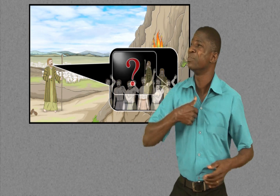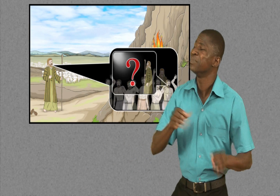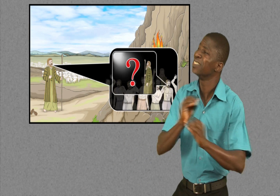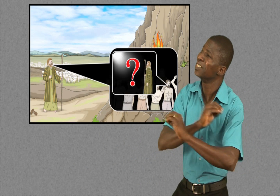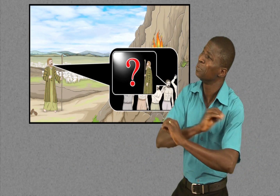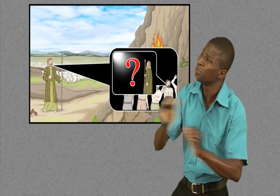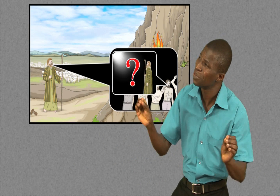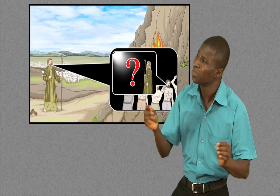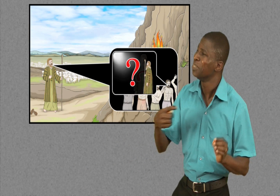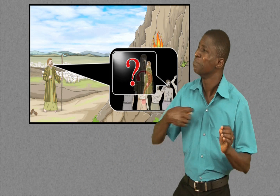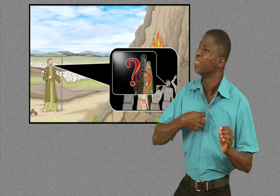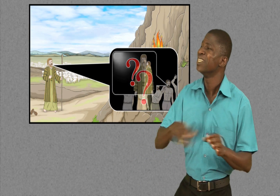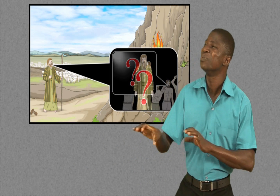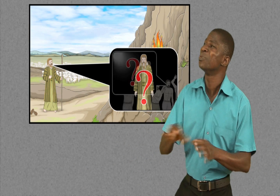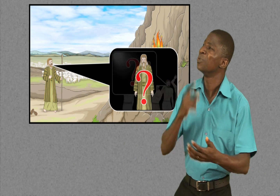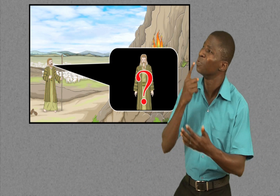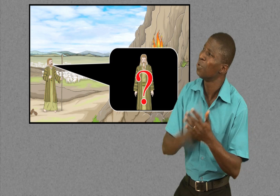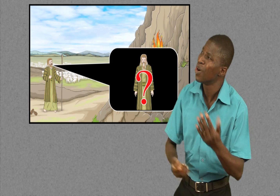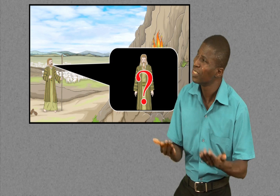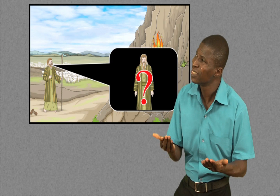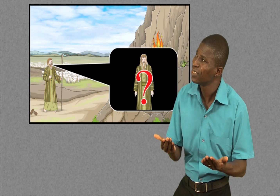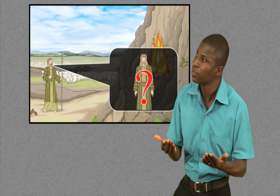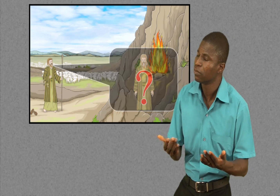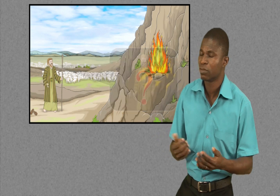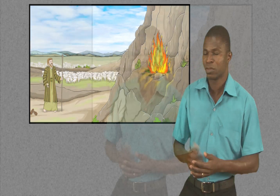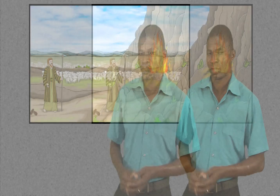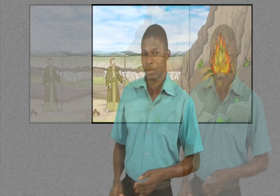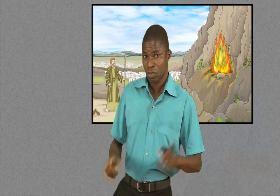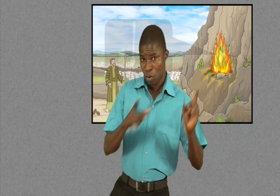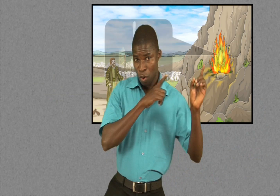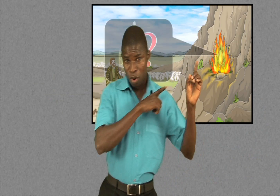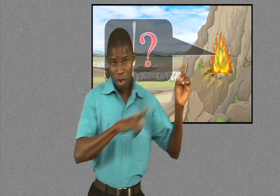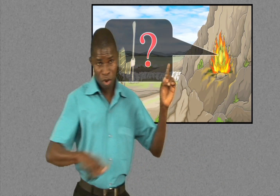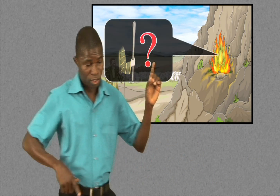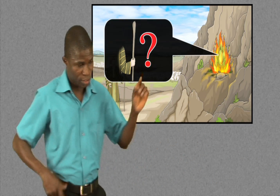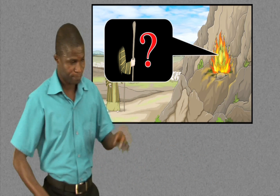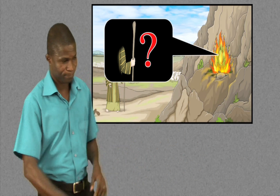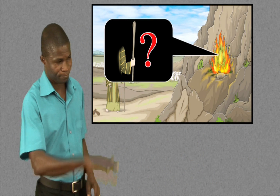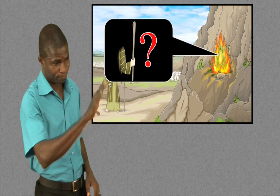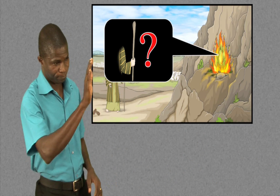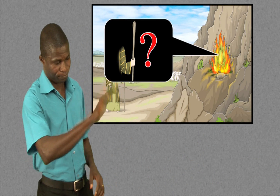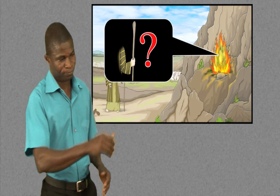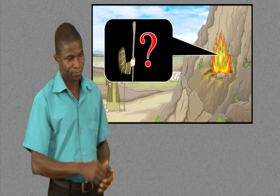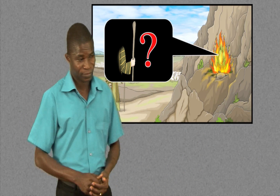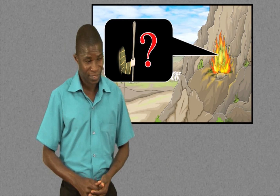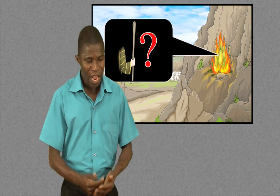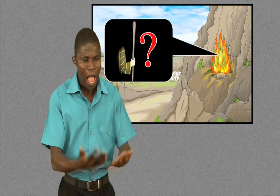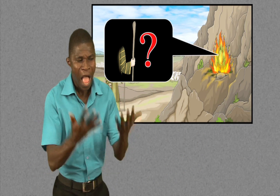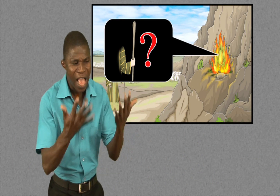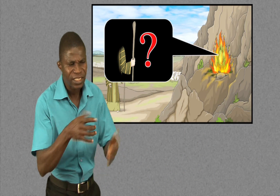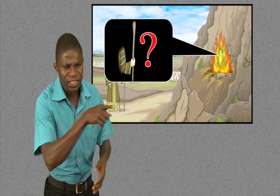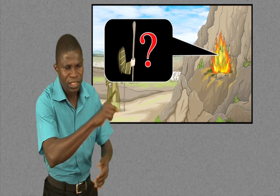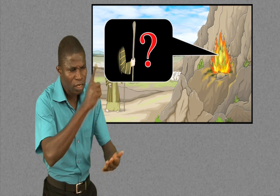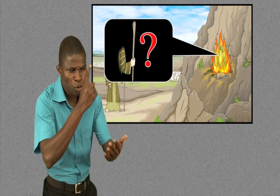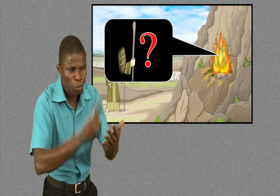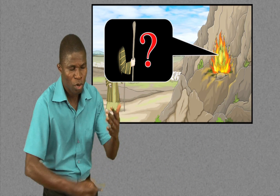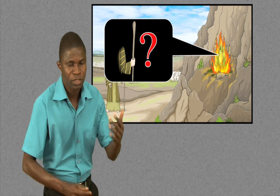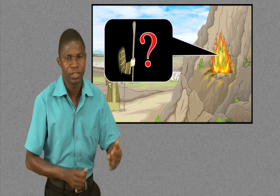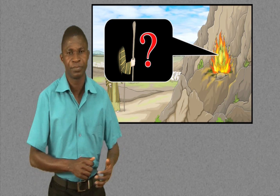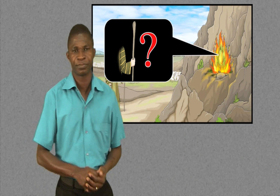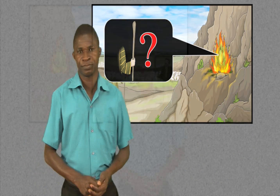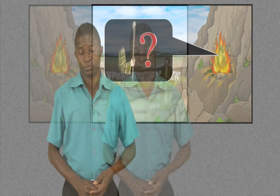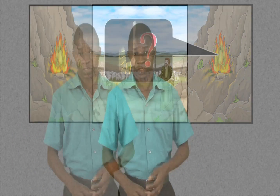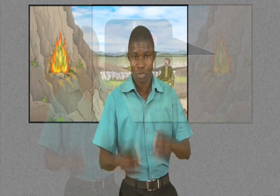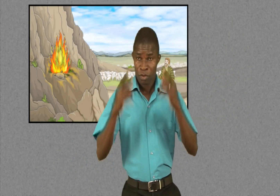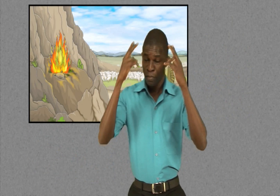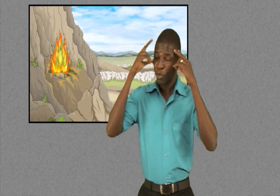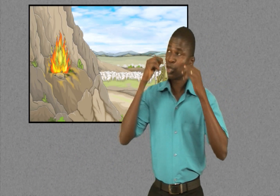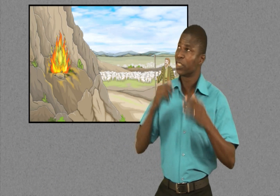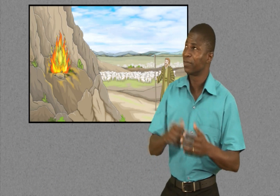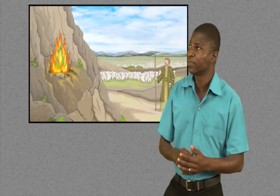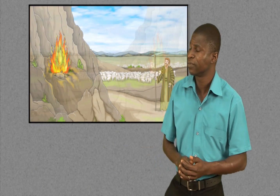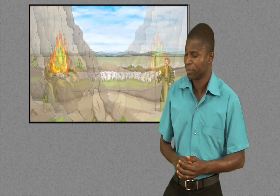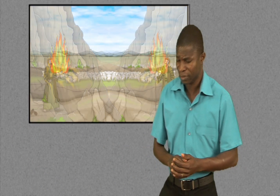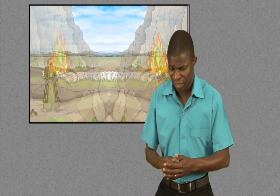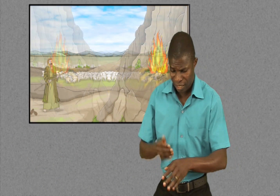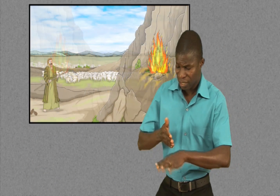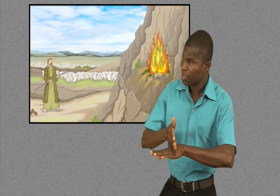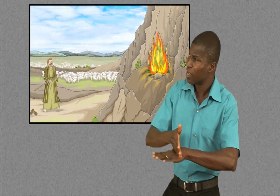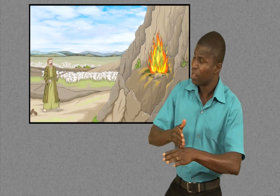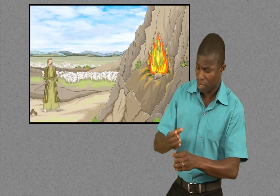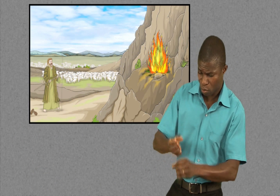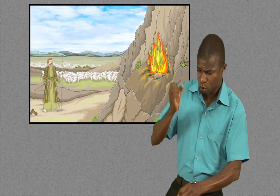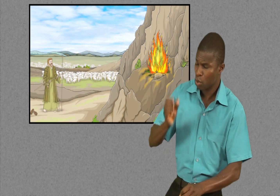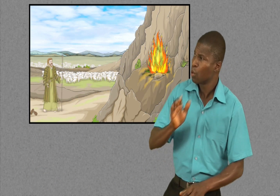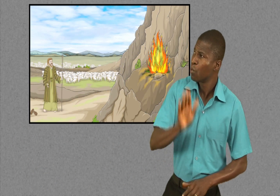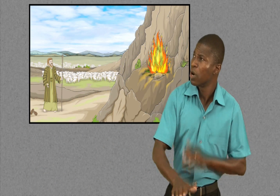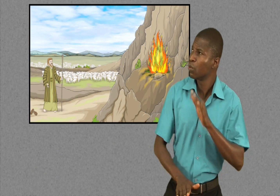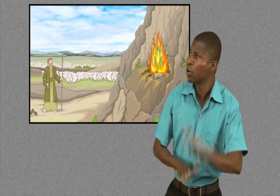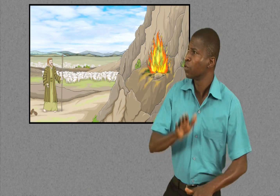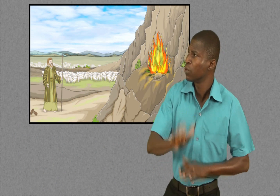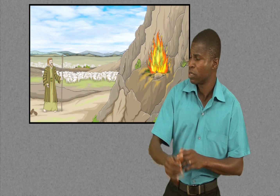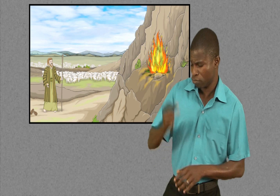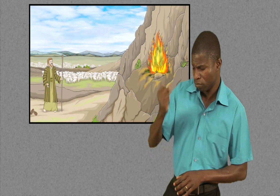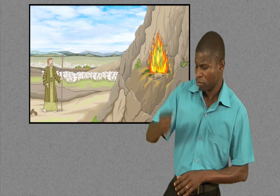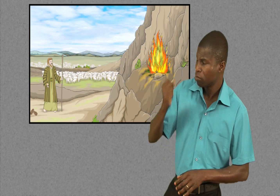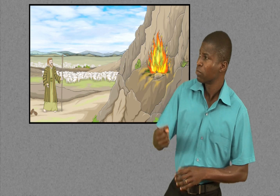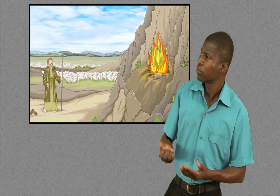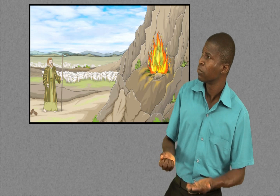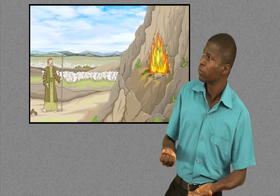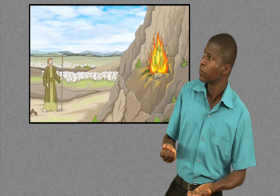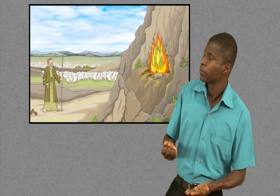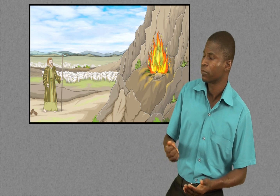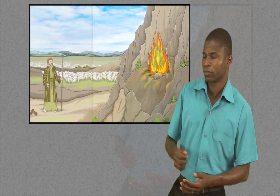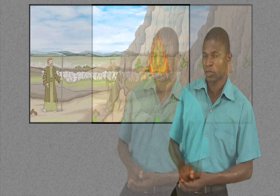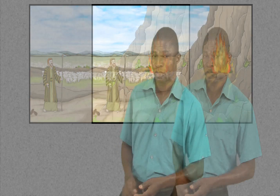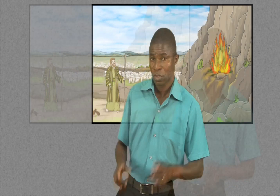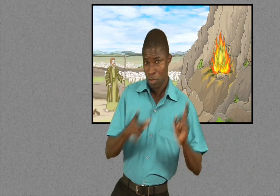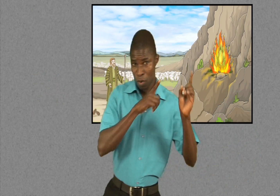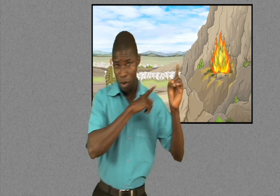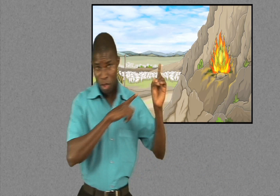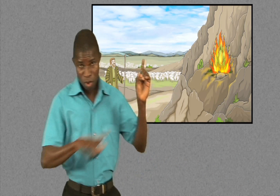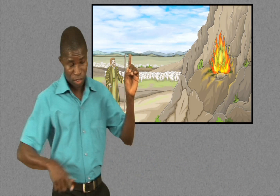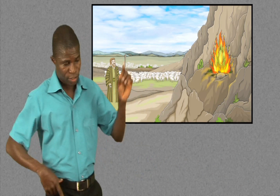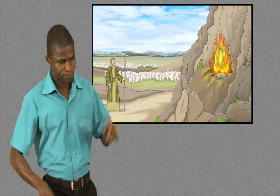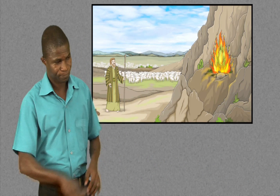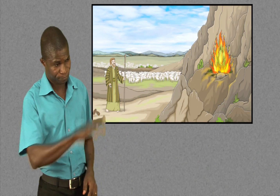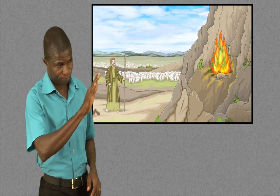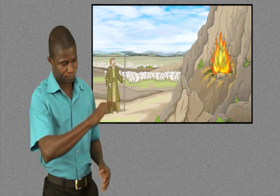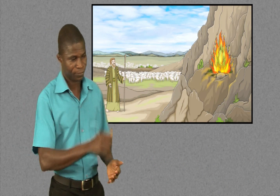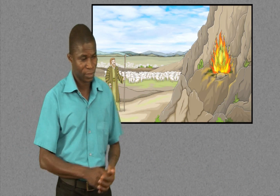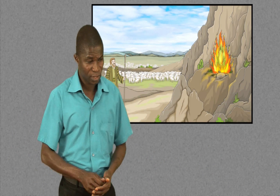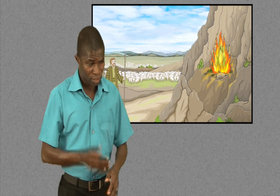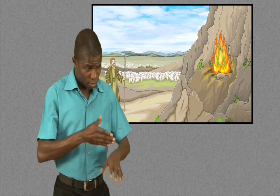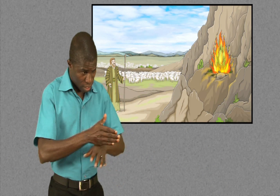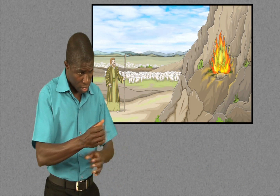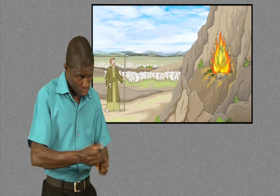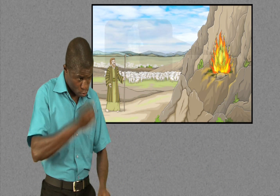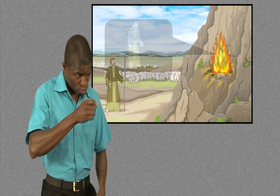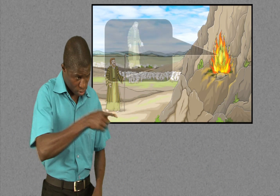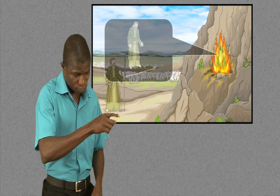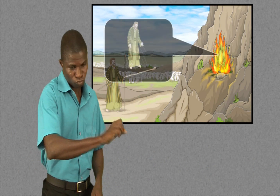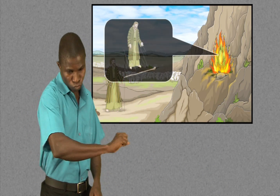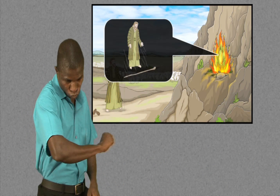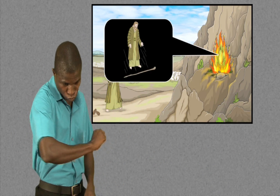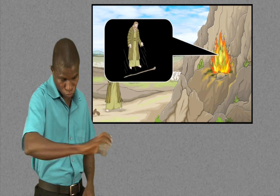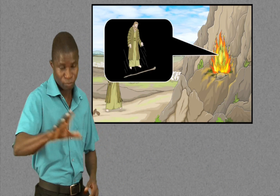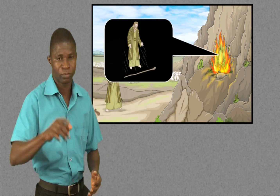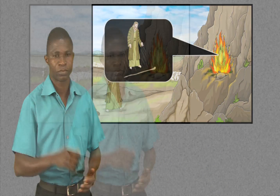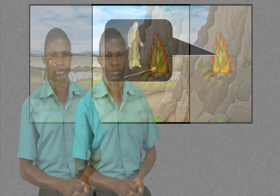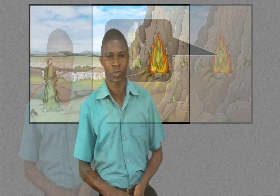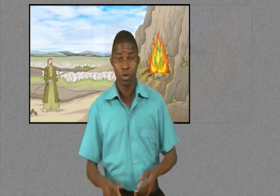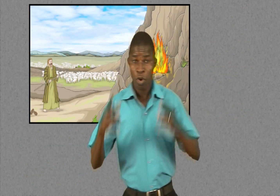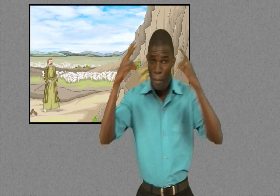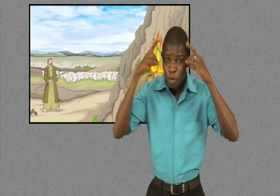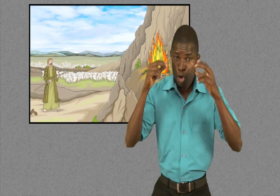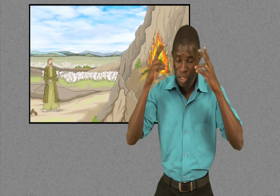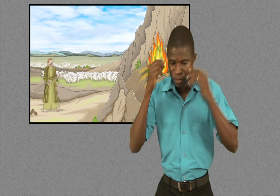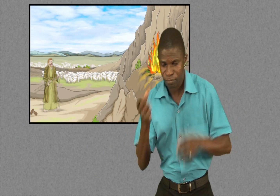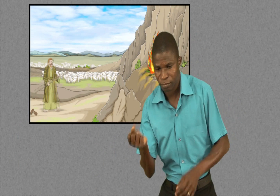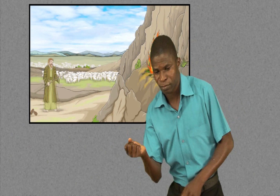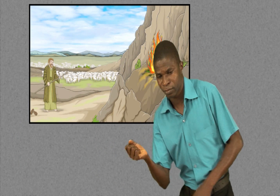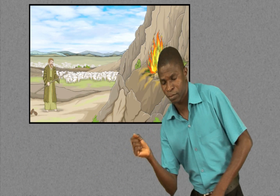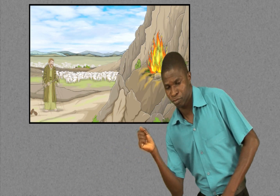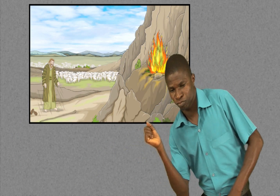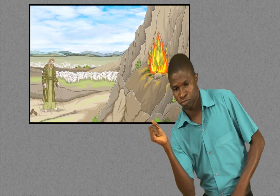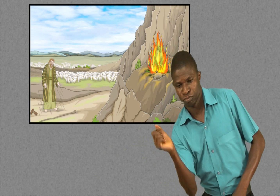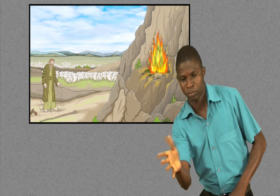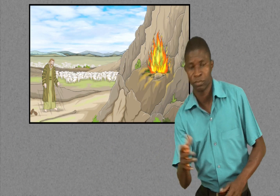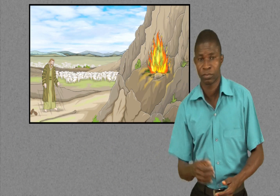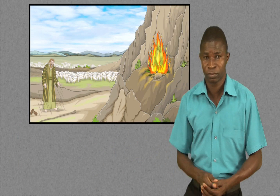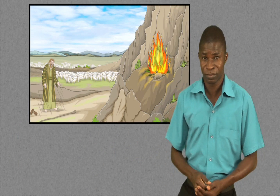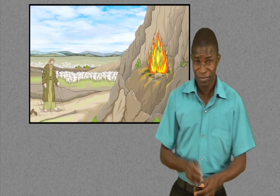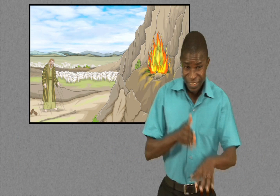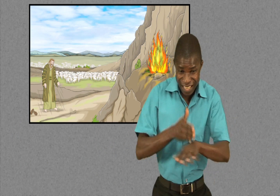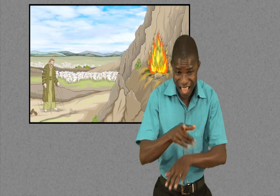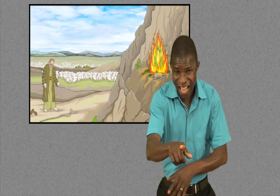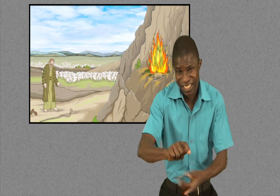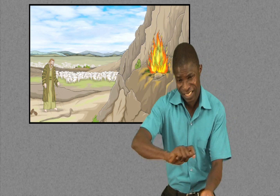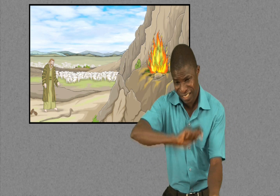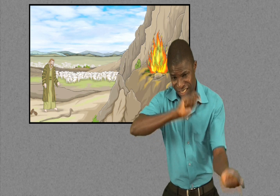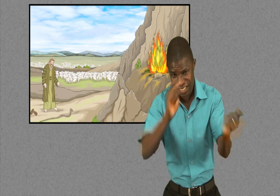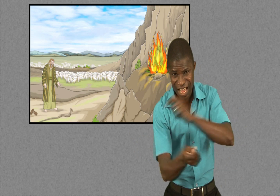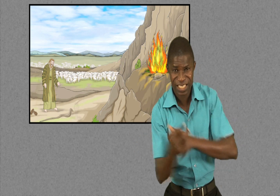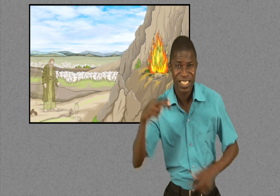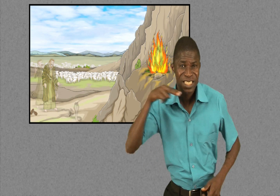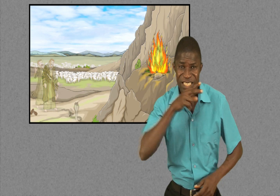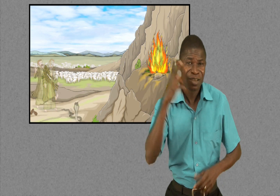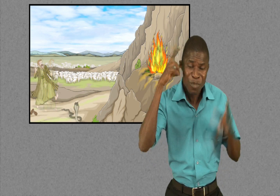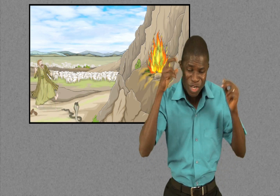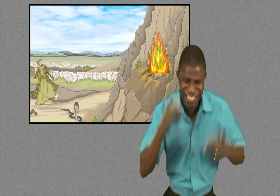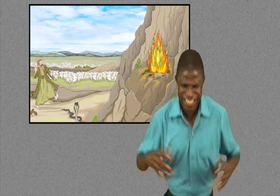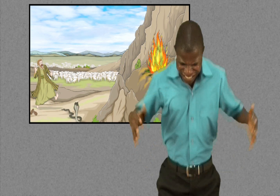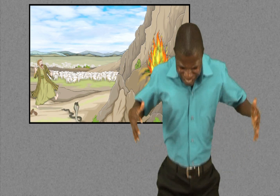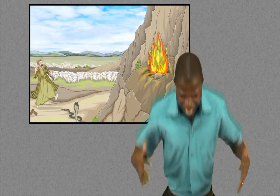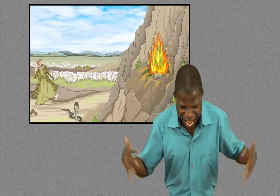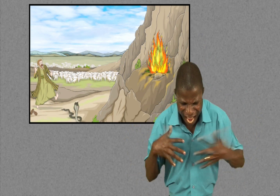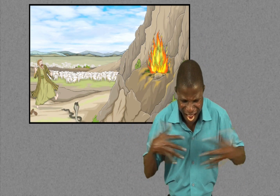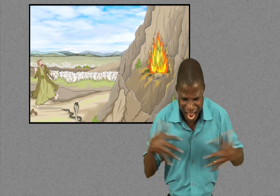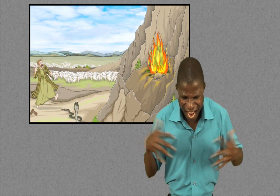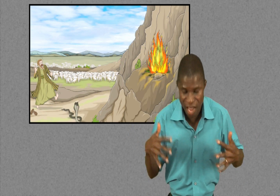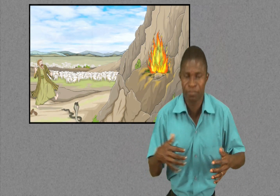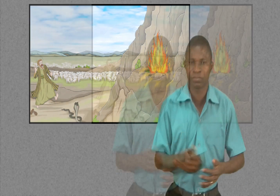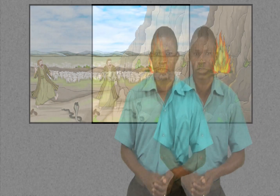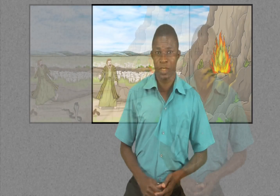For they may say, ‘The LORD has not appeared to you.’” And the LORD asked him, “What is that in your hand?” “A staff,” he replied. “Throw it on the ground,” said the LORD.